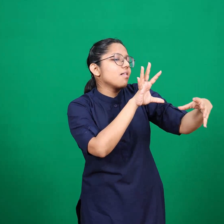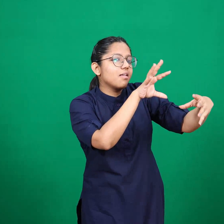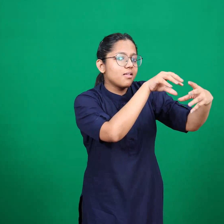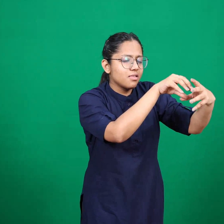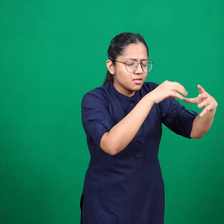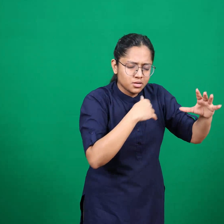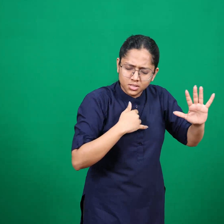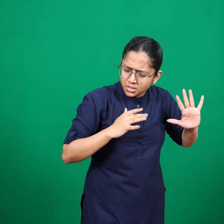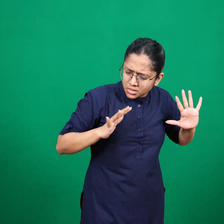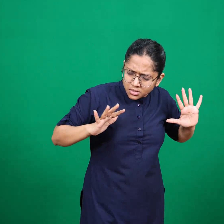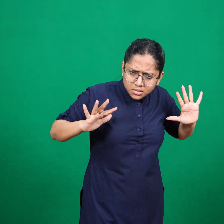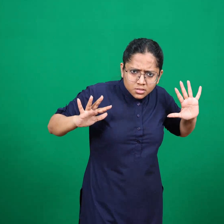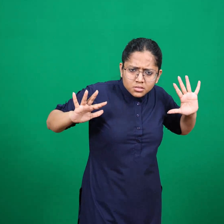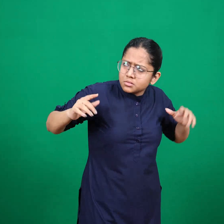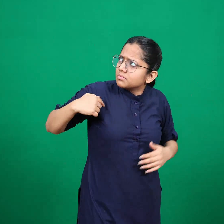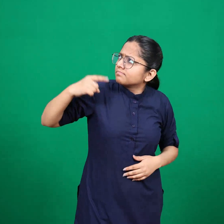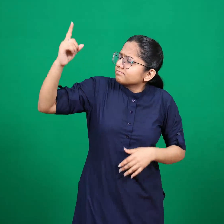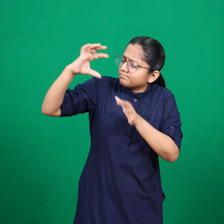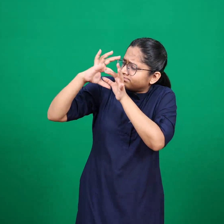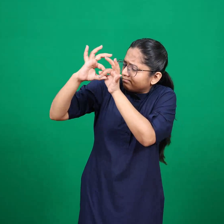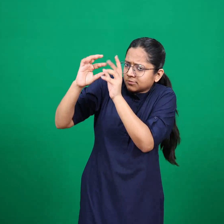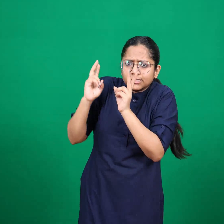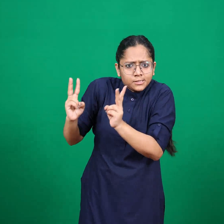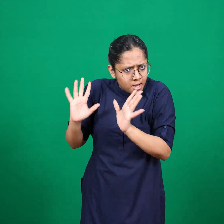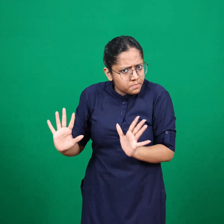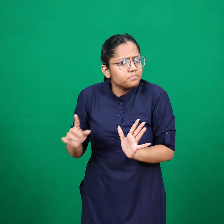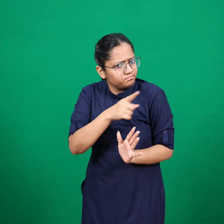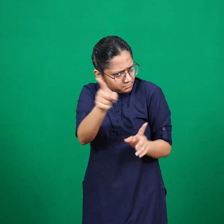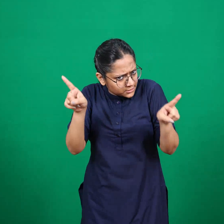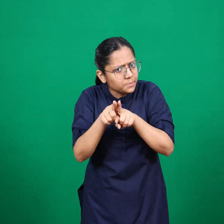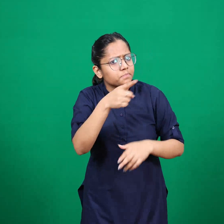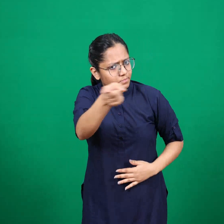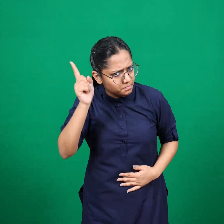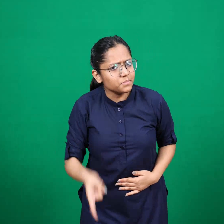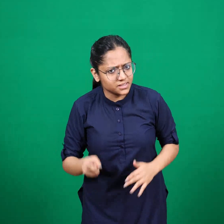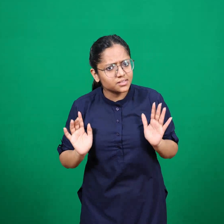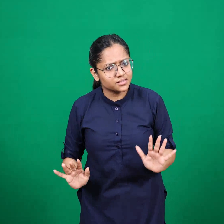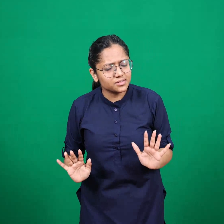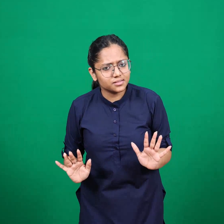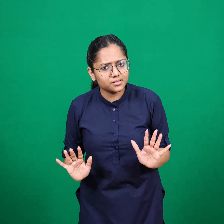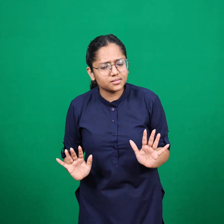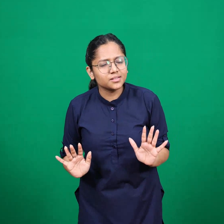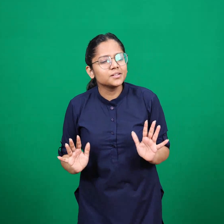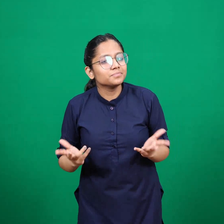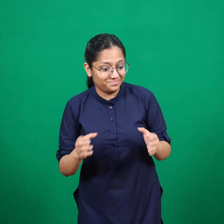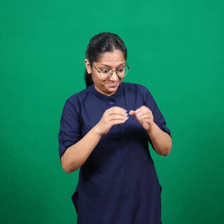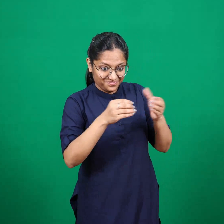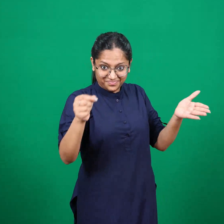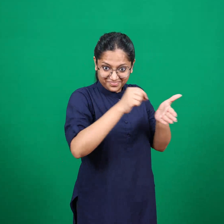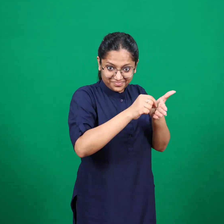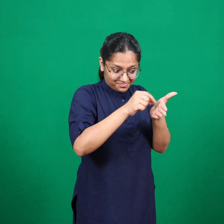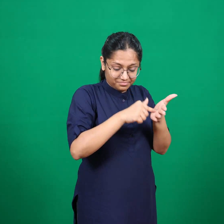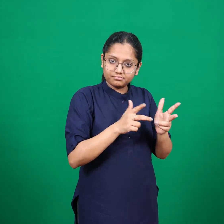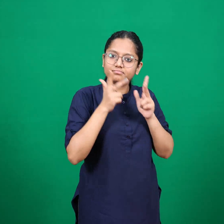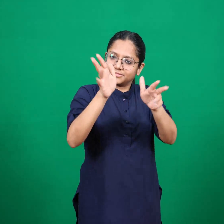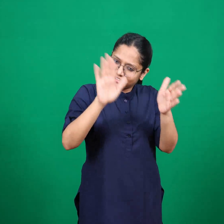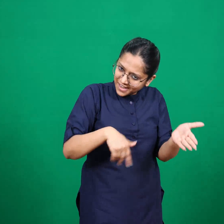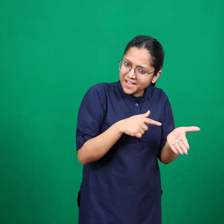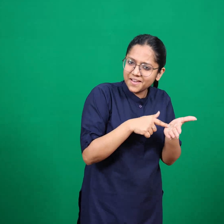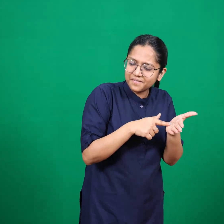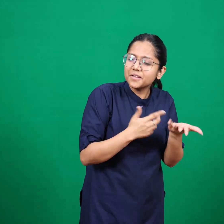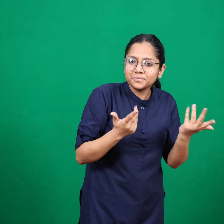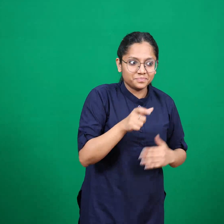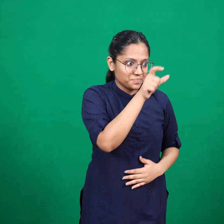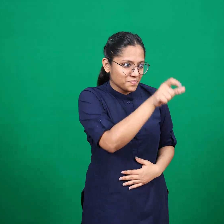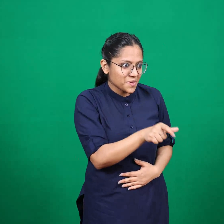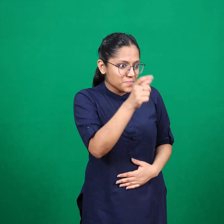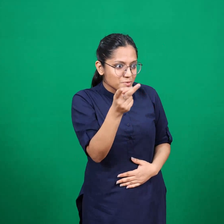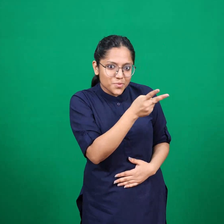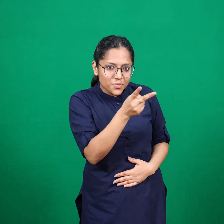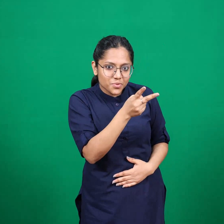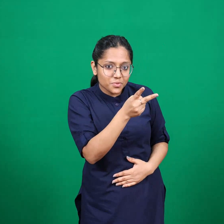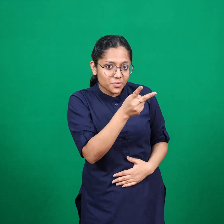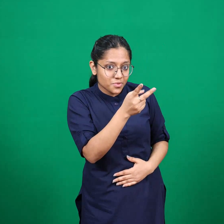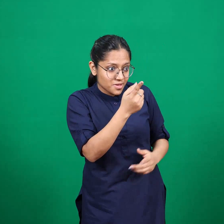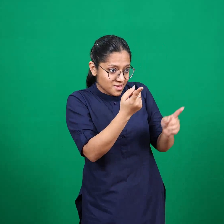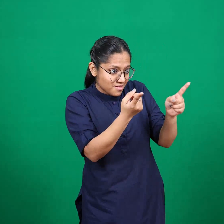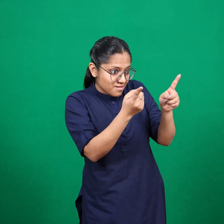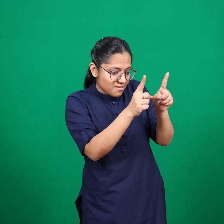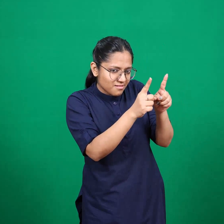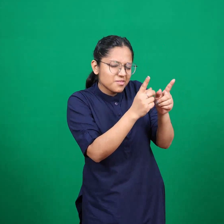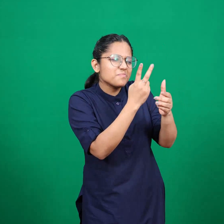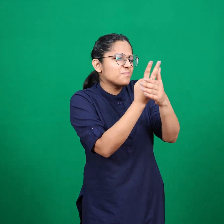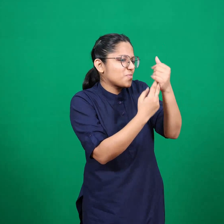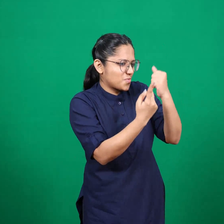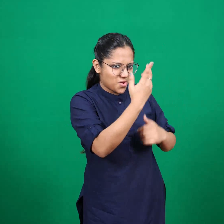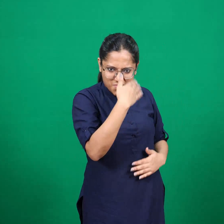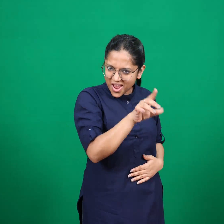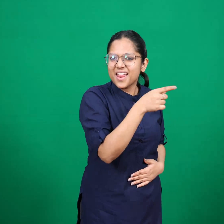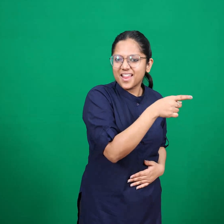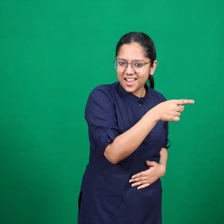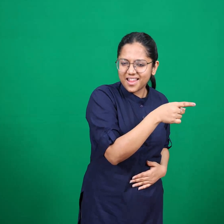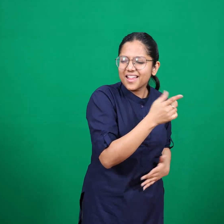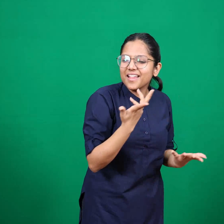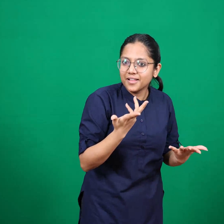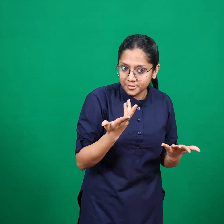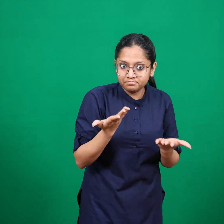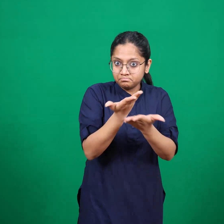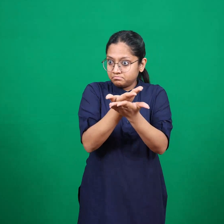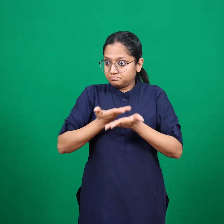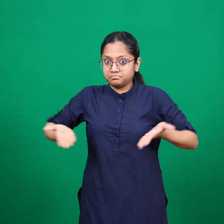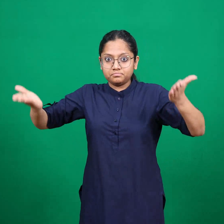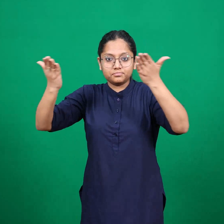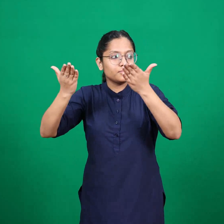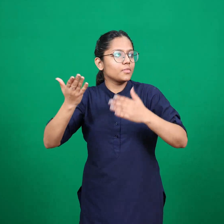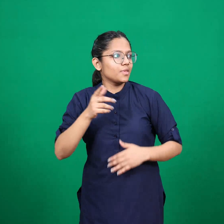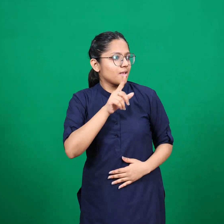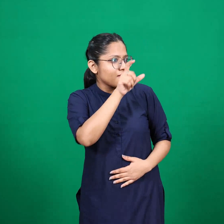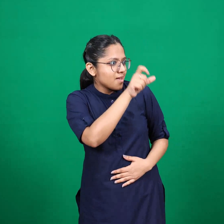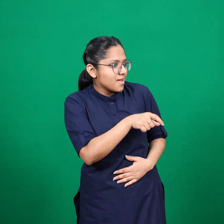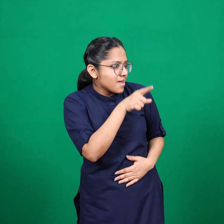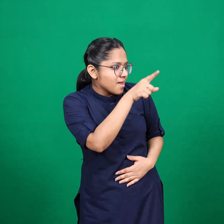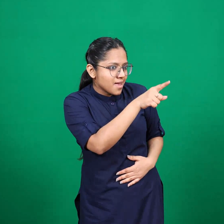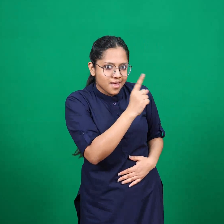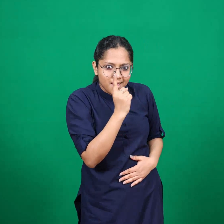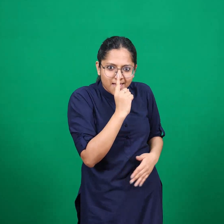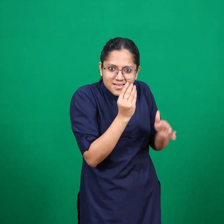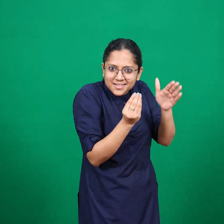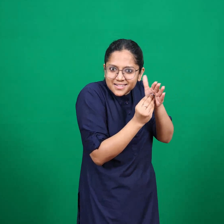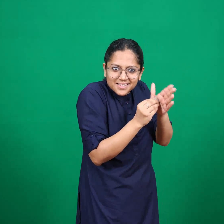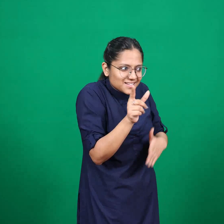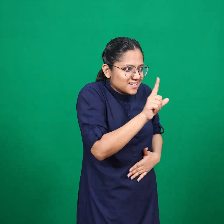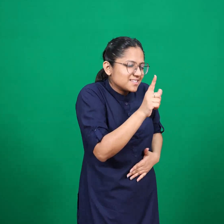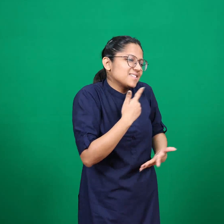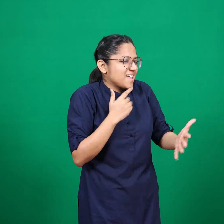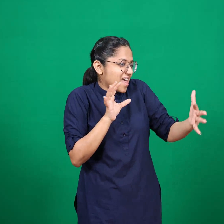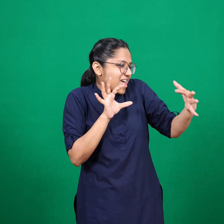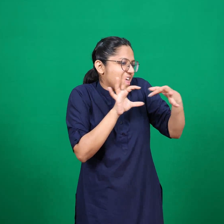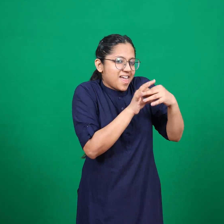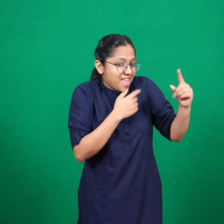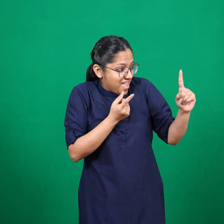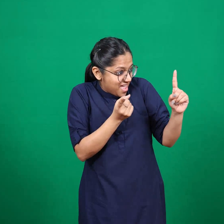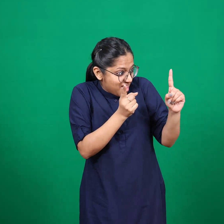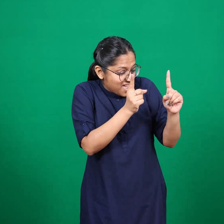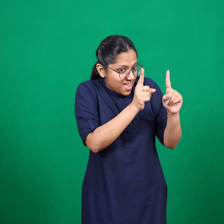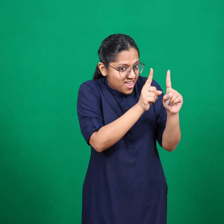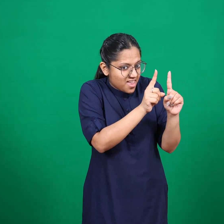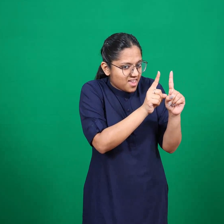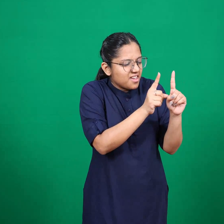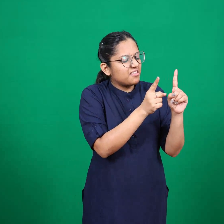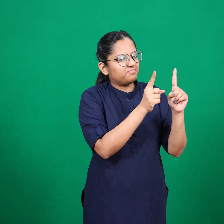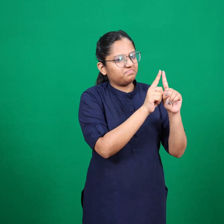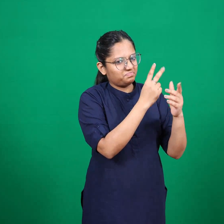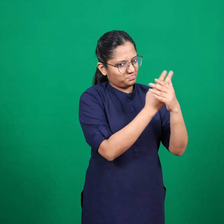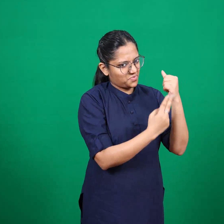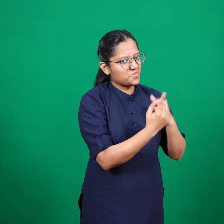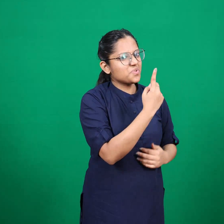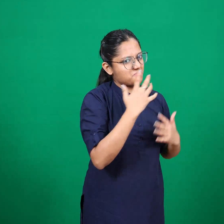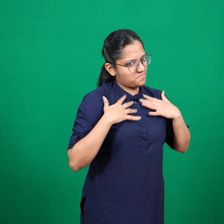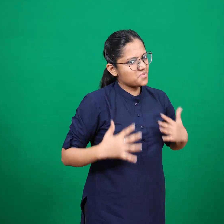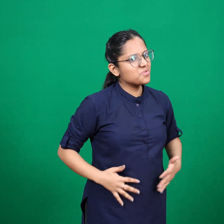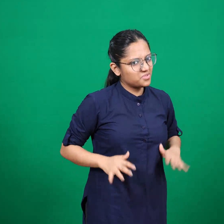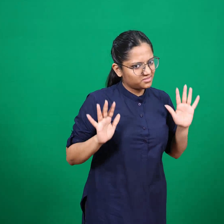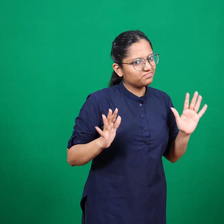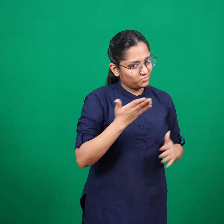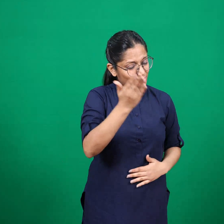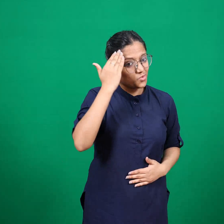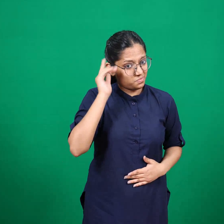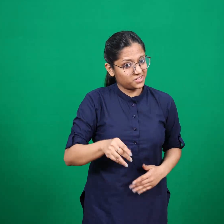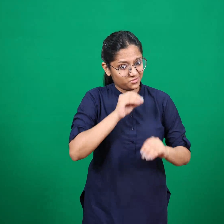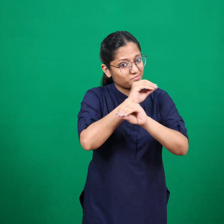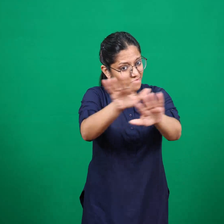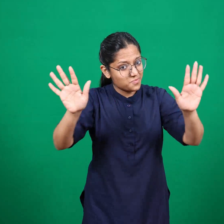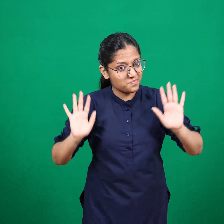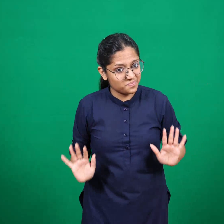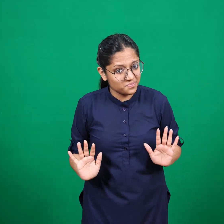Or don' t you know that he who unites himself with a prostitute is one with her in body?